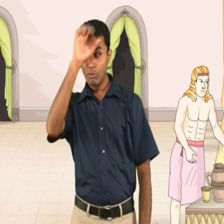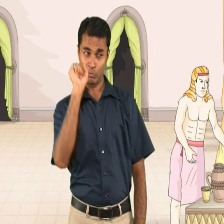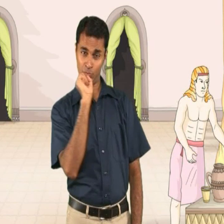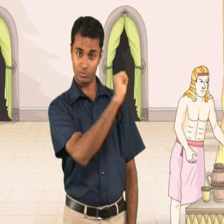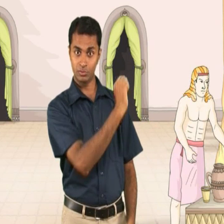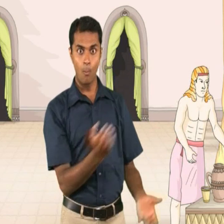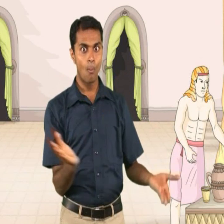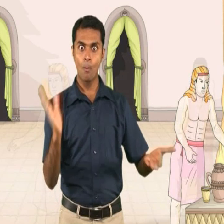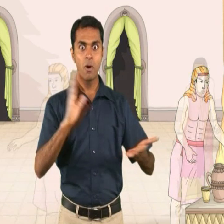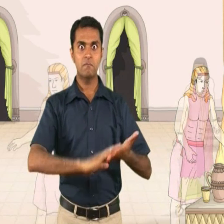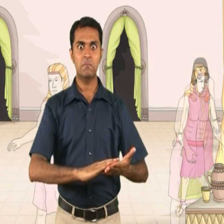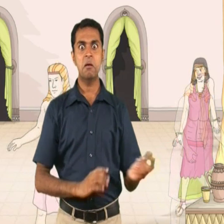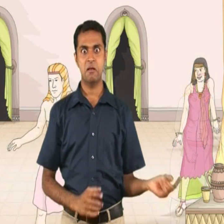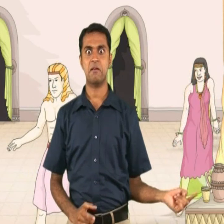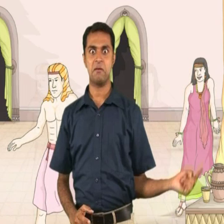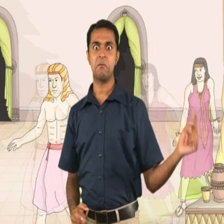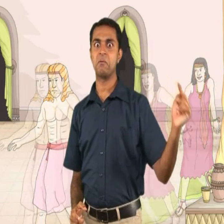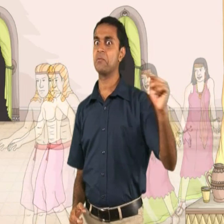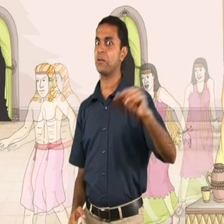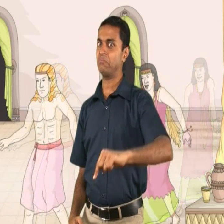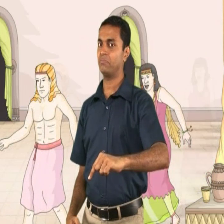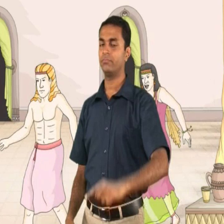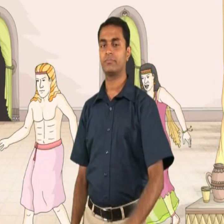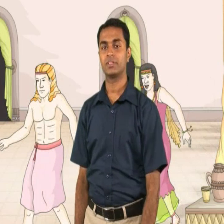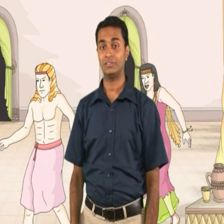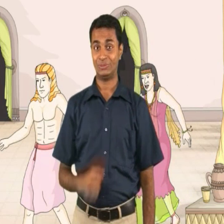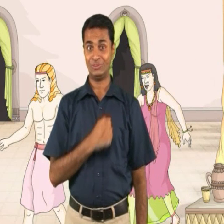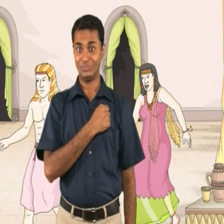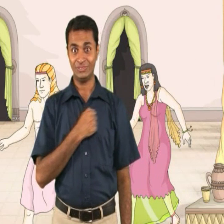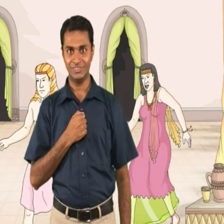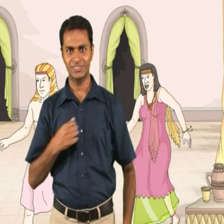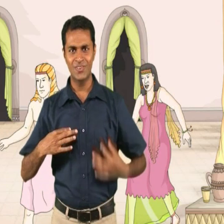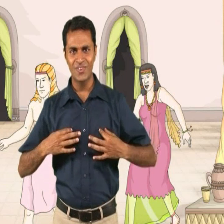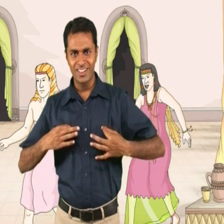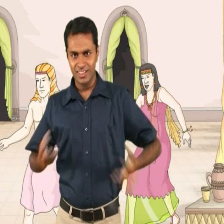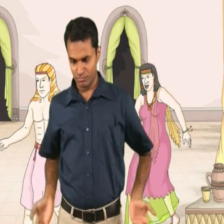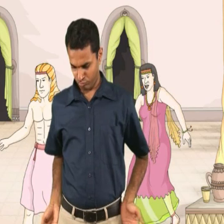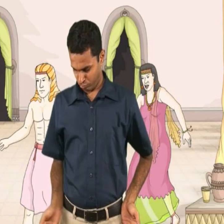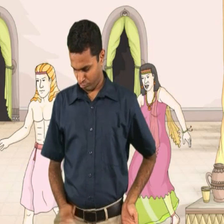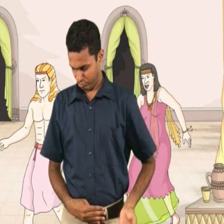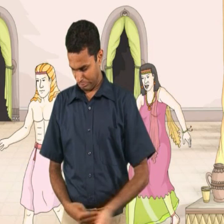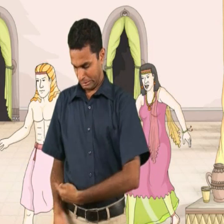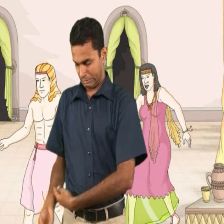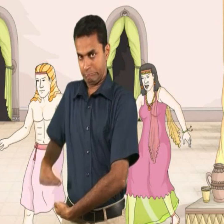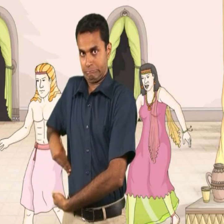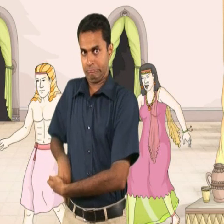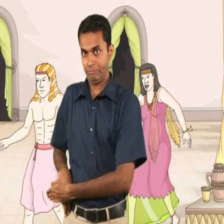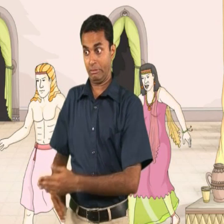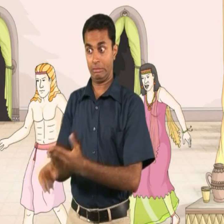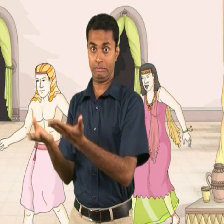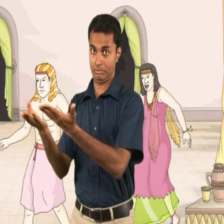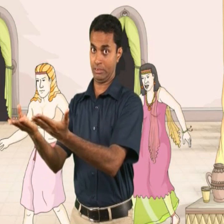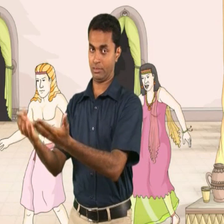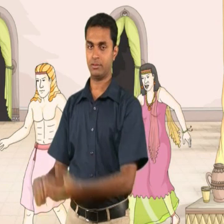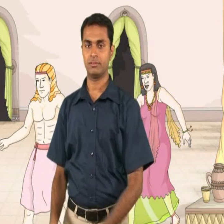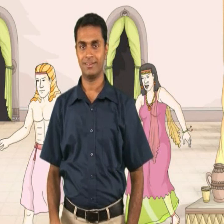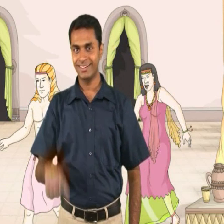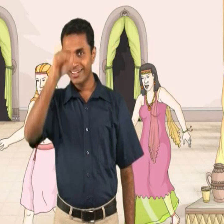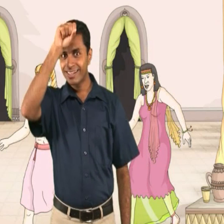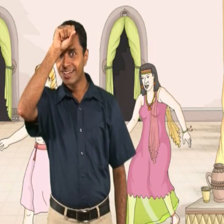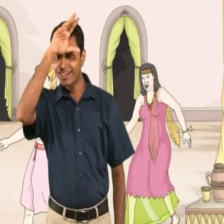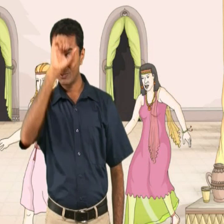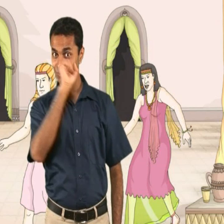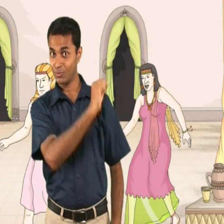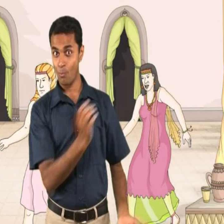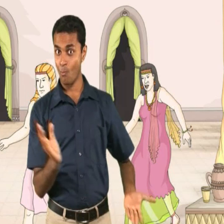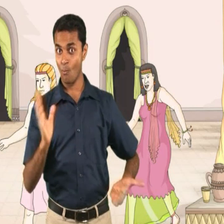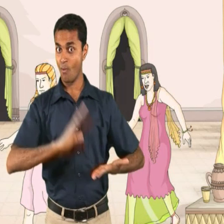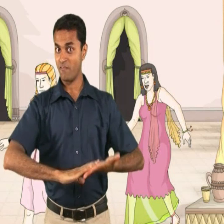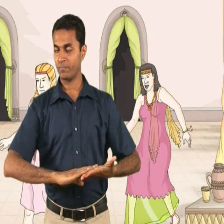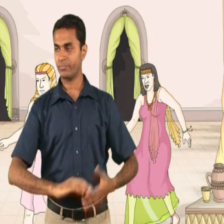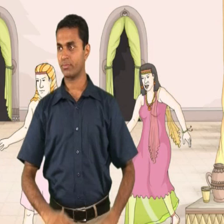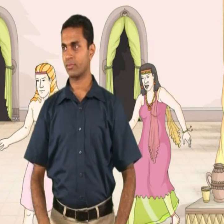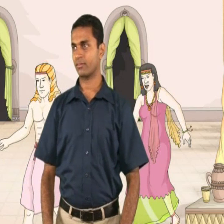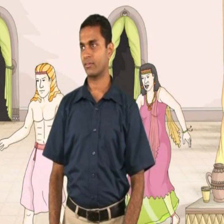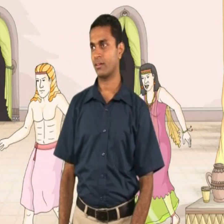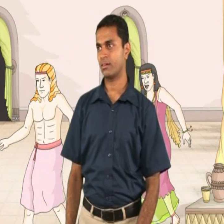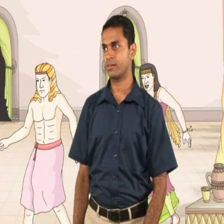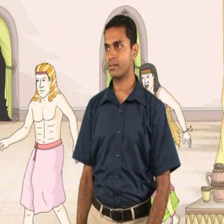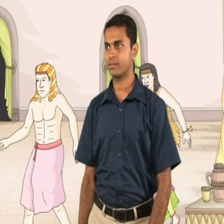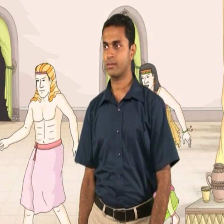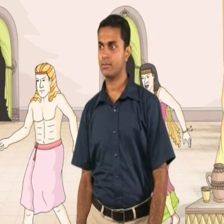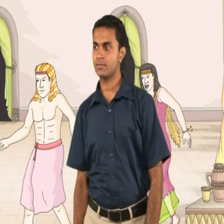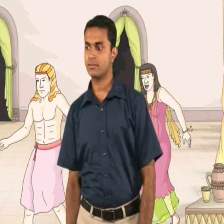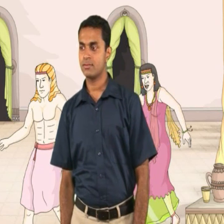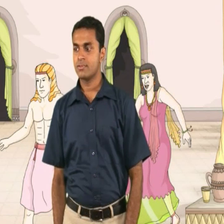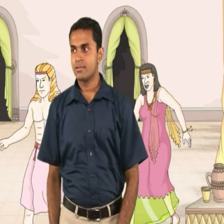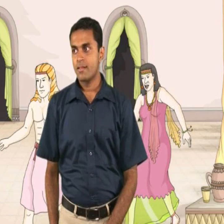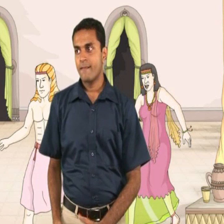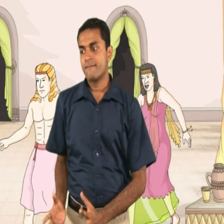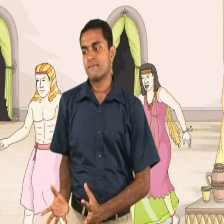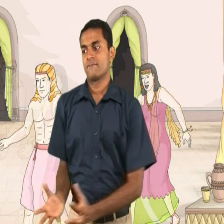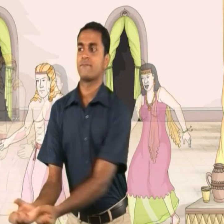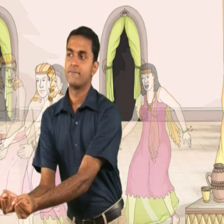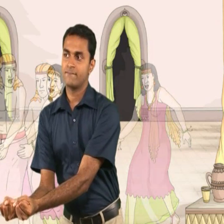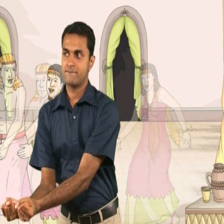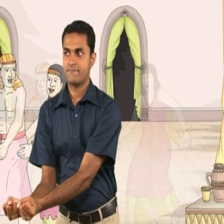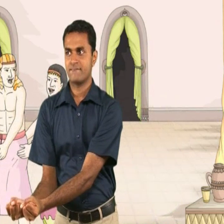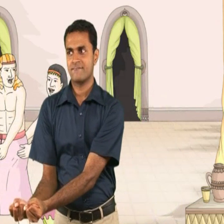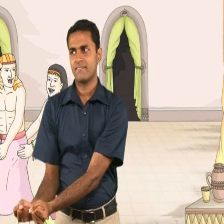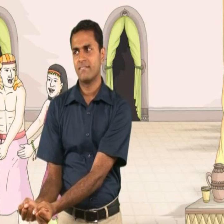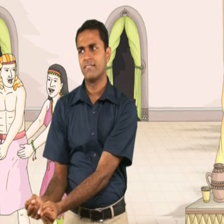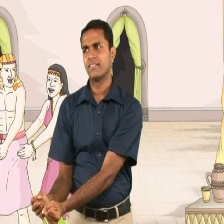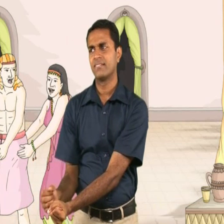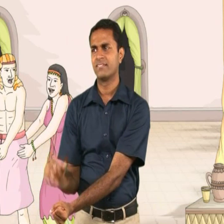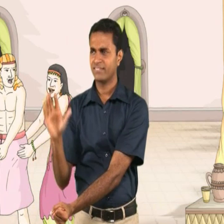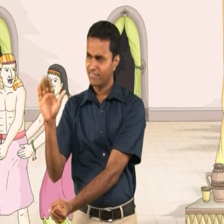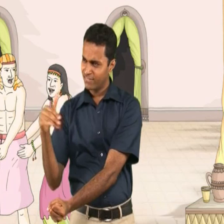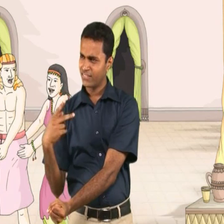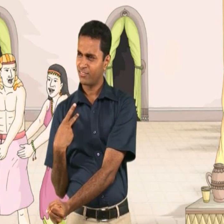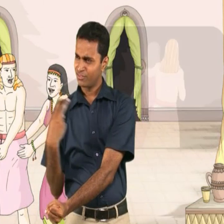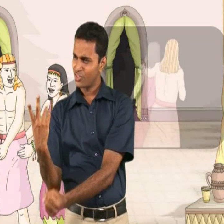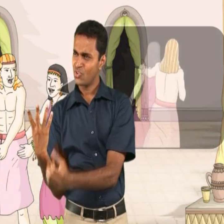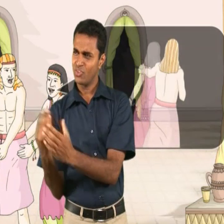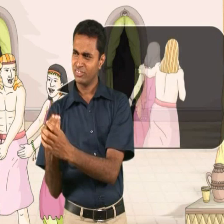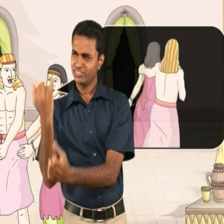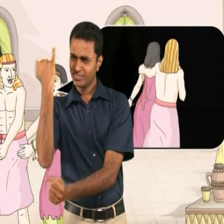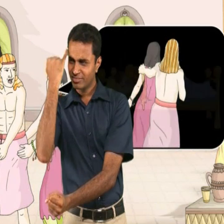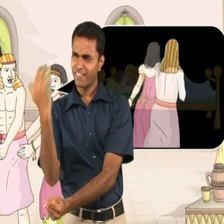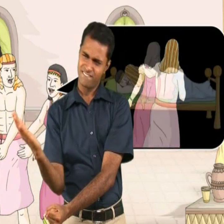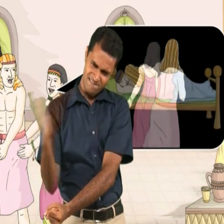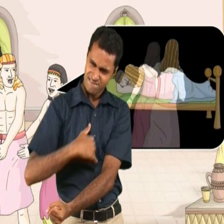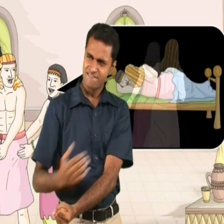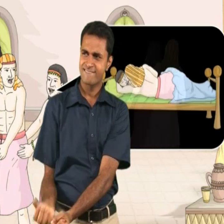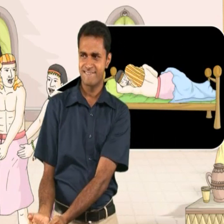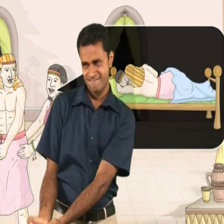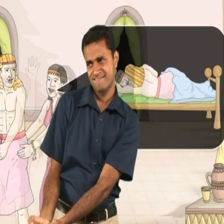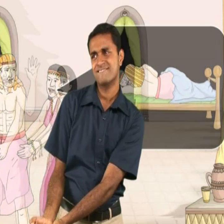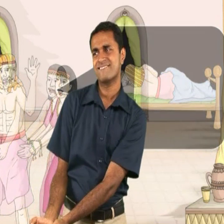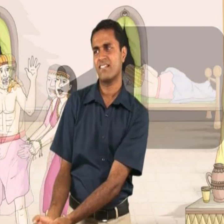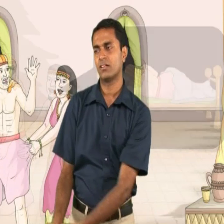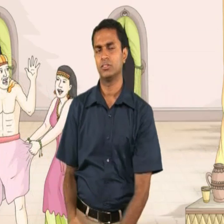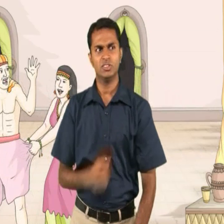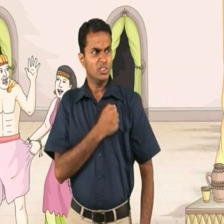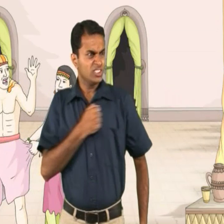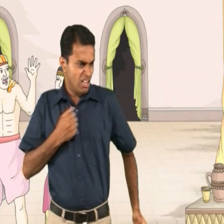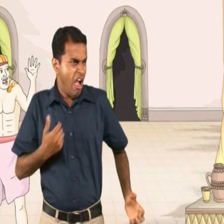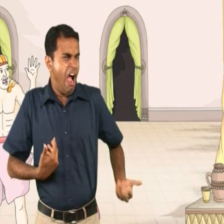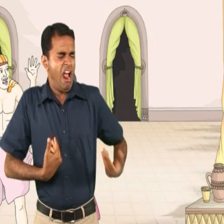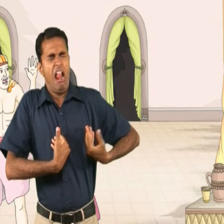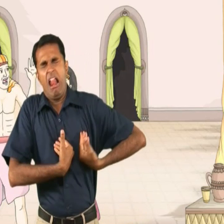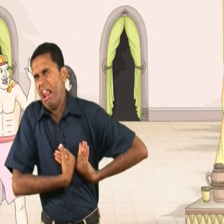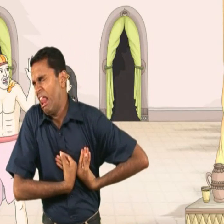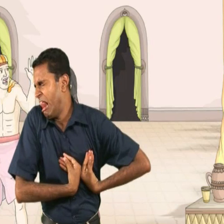She grabbed Joseph by his cloak and said, “Sleep with me!”